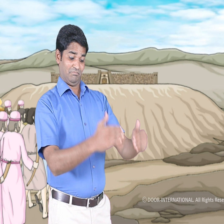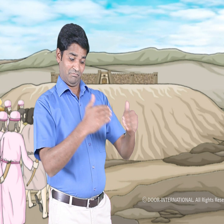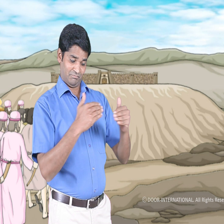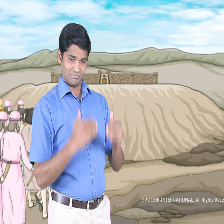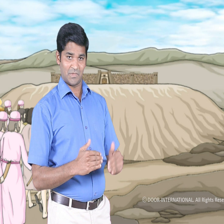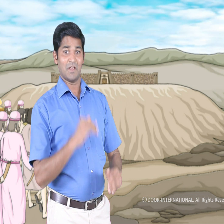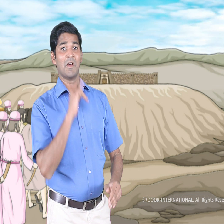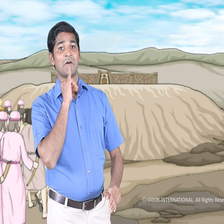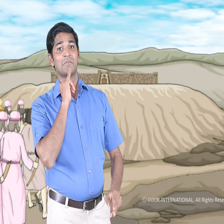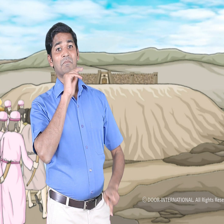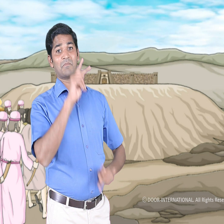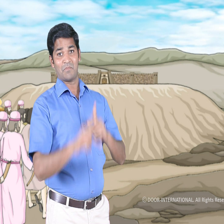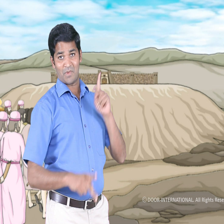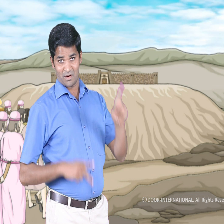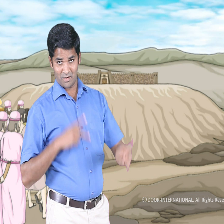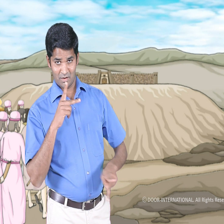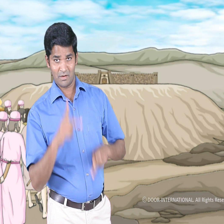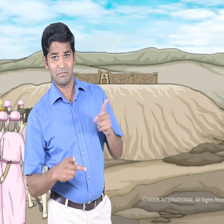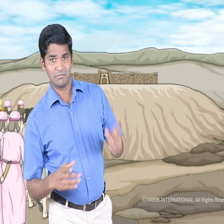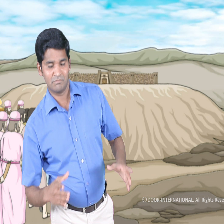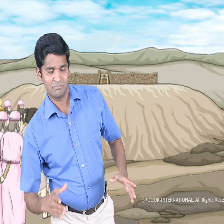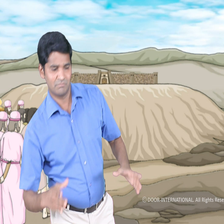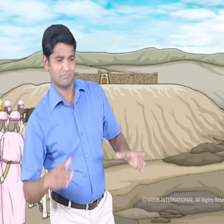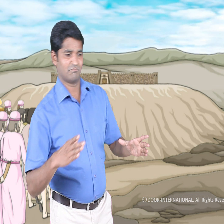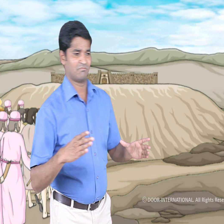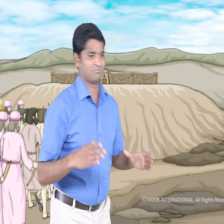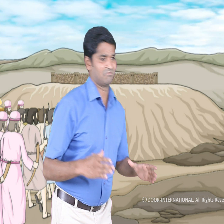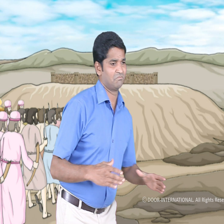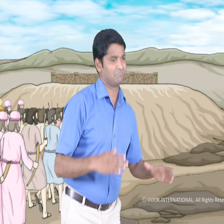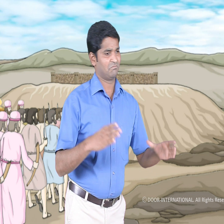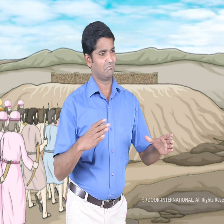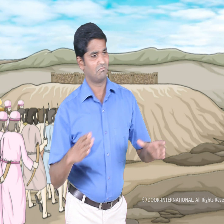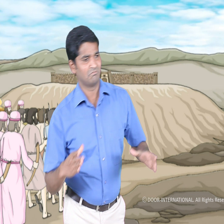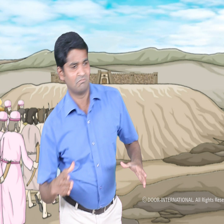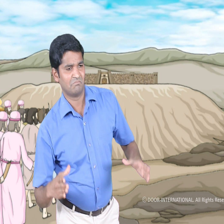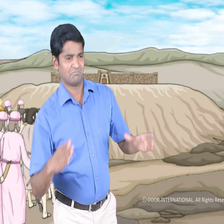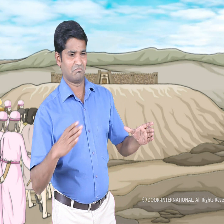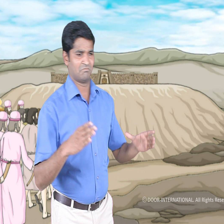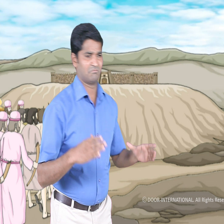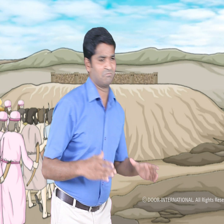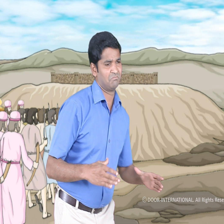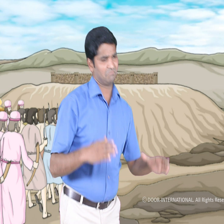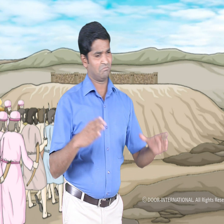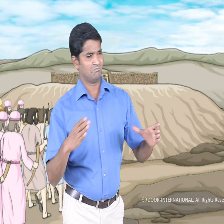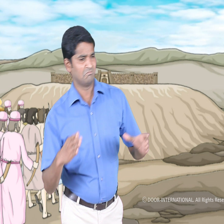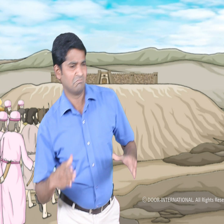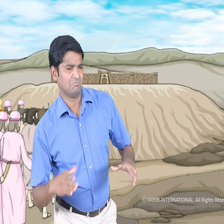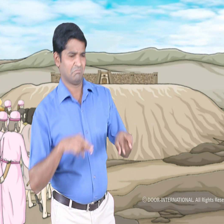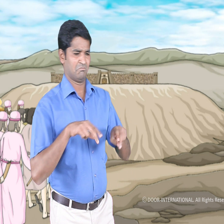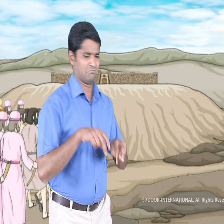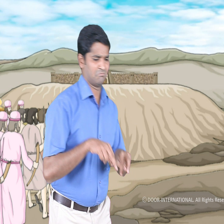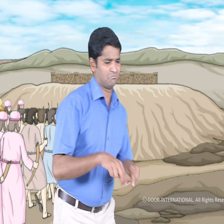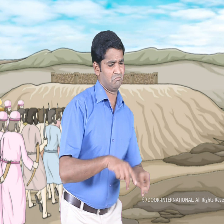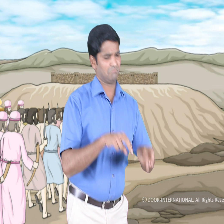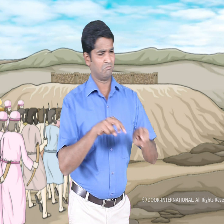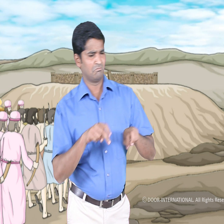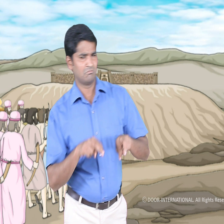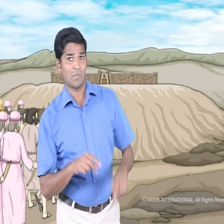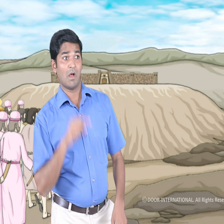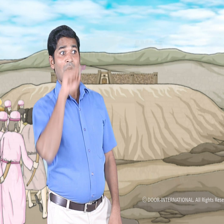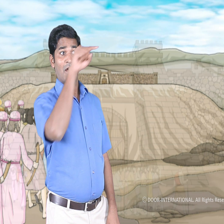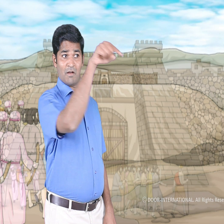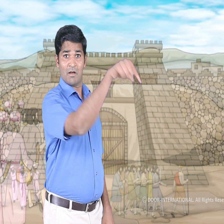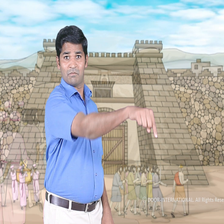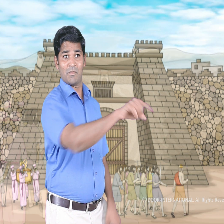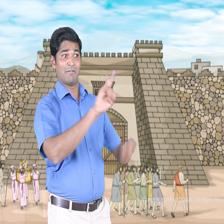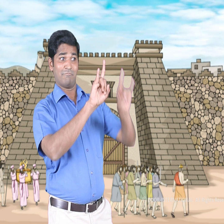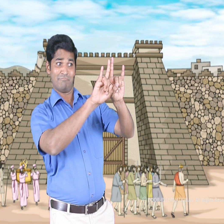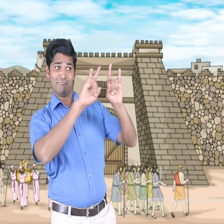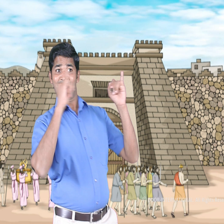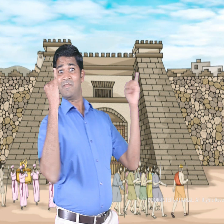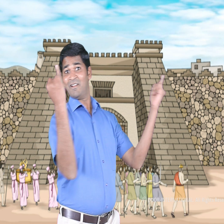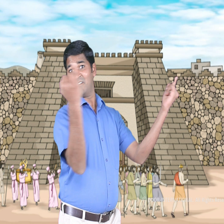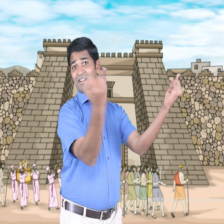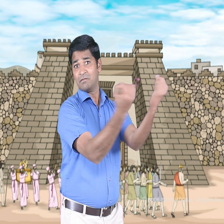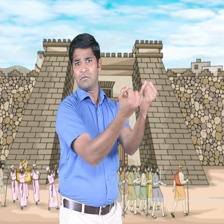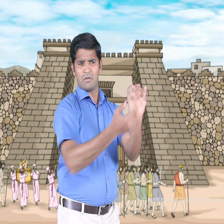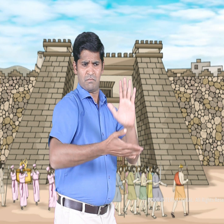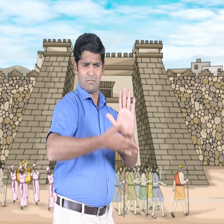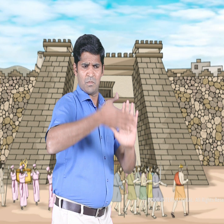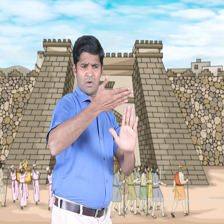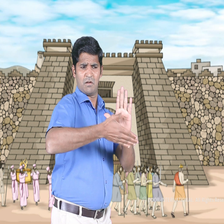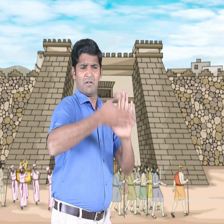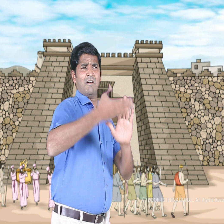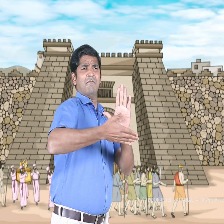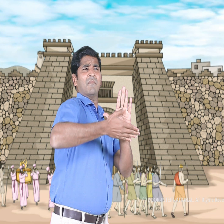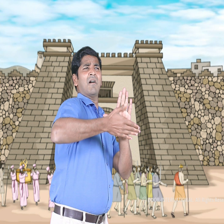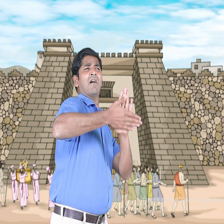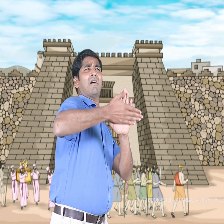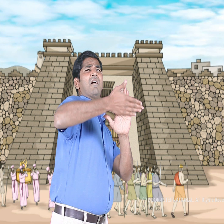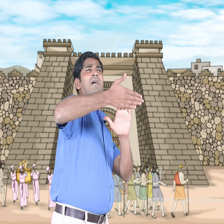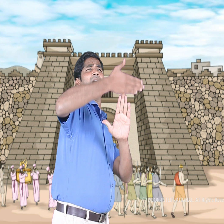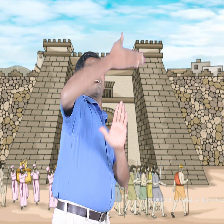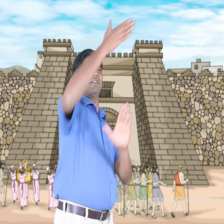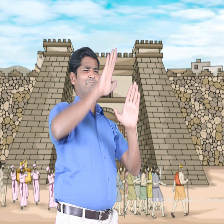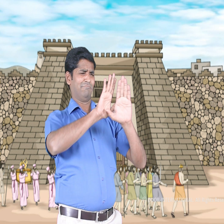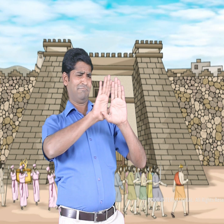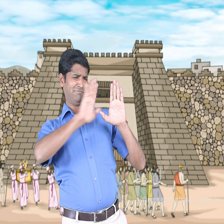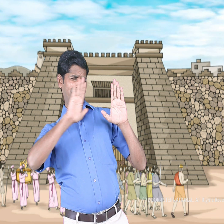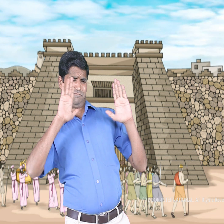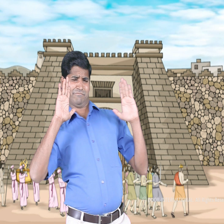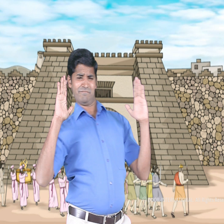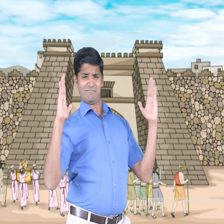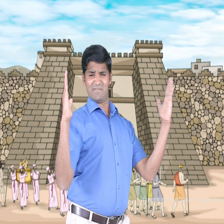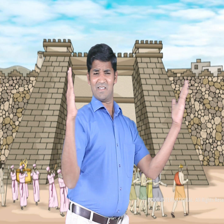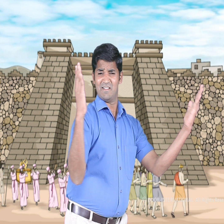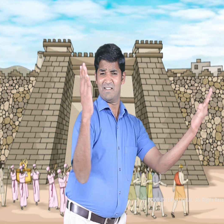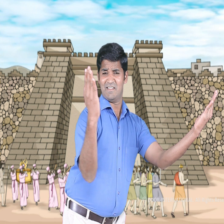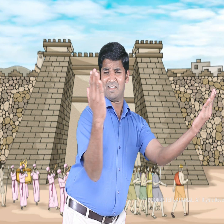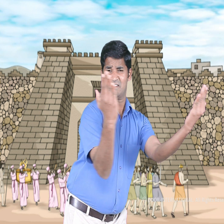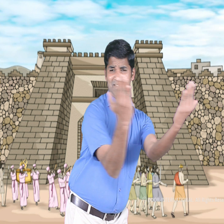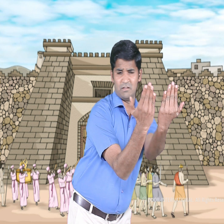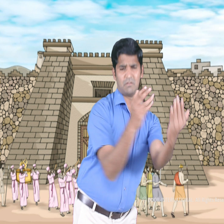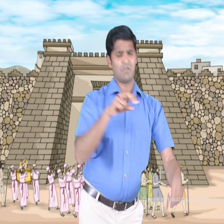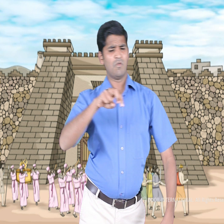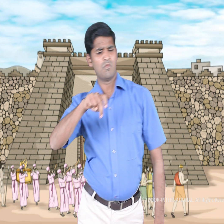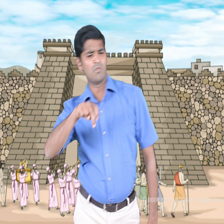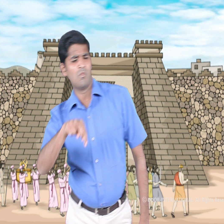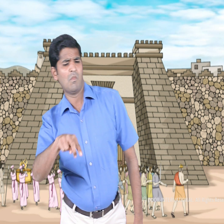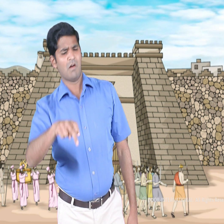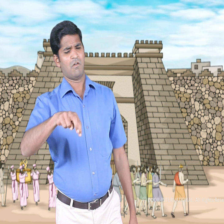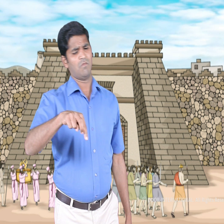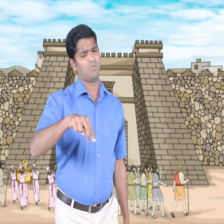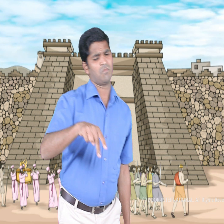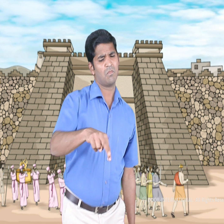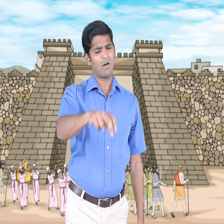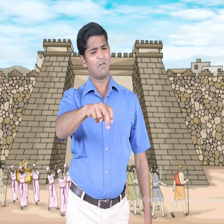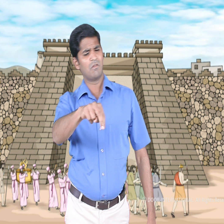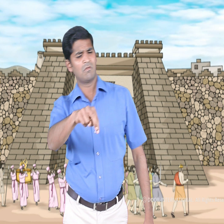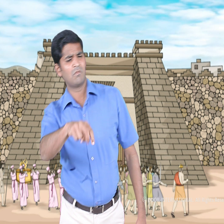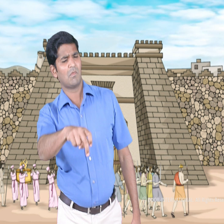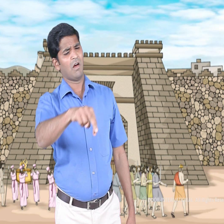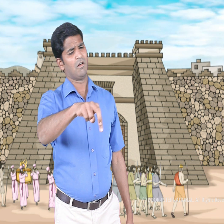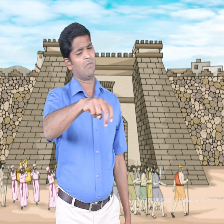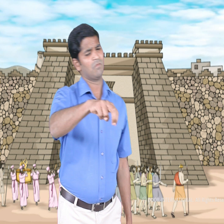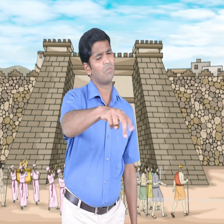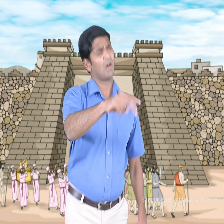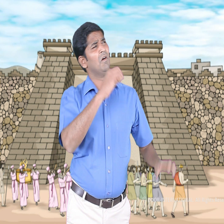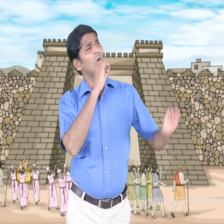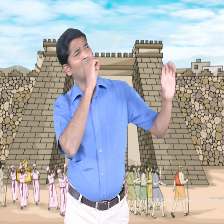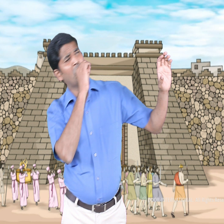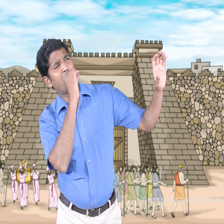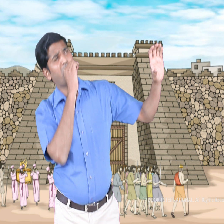But Joshua had commanded the people: “Do not give a battle cry or let your voice be heard;